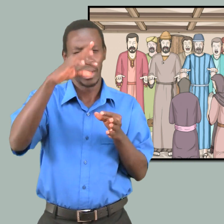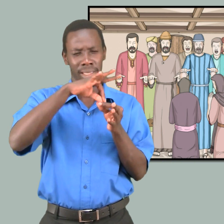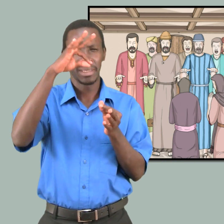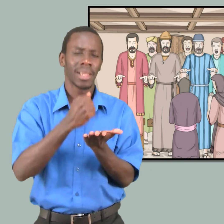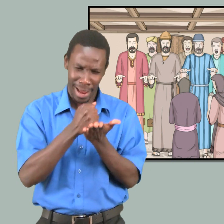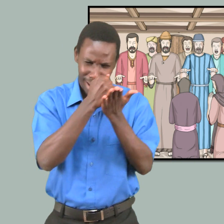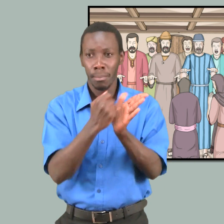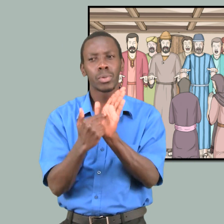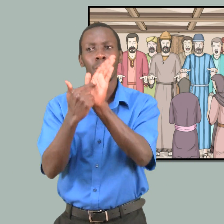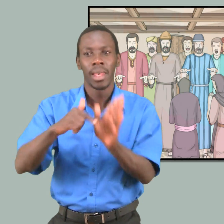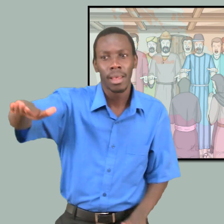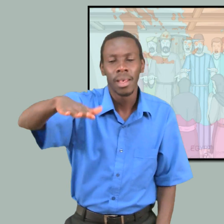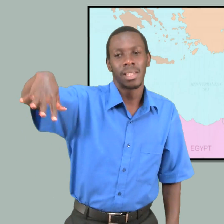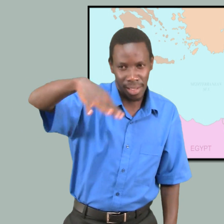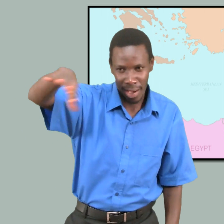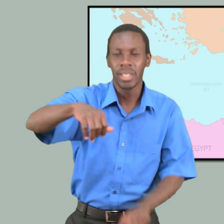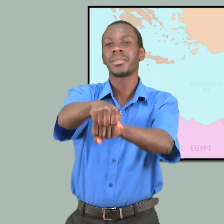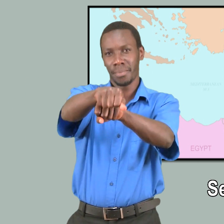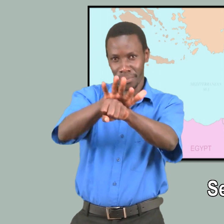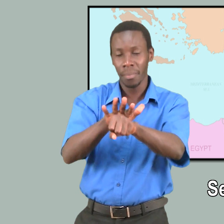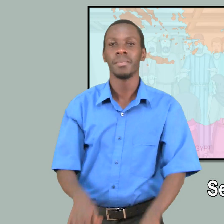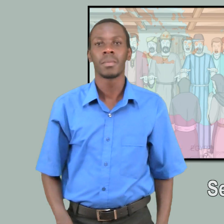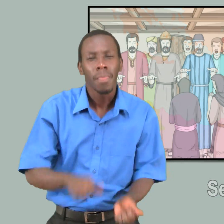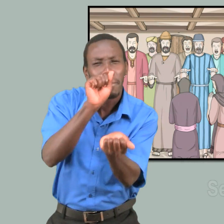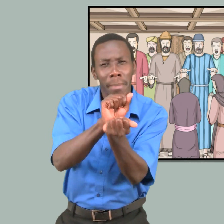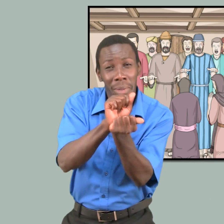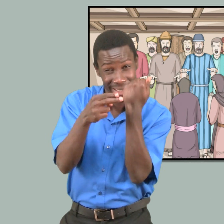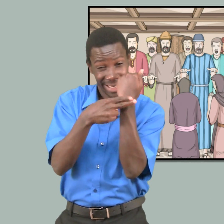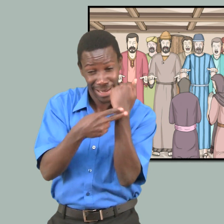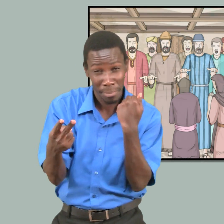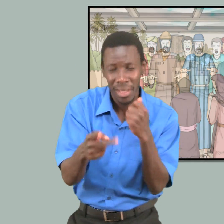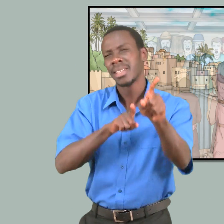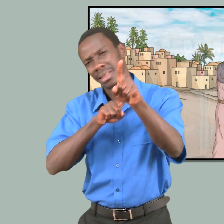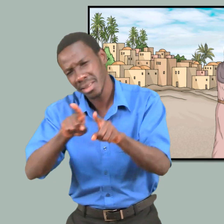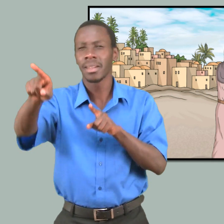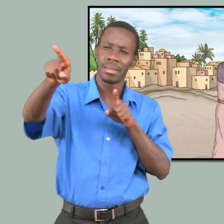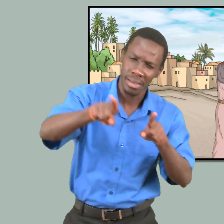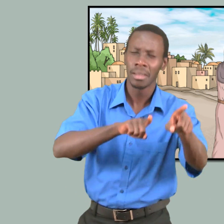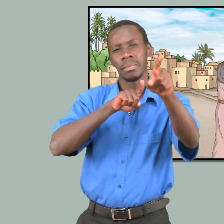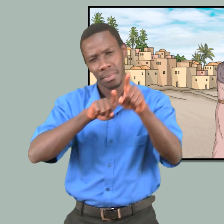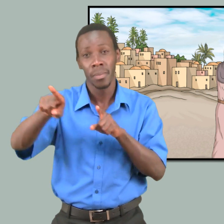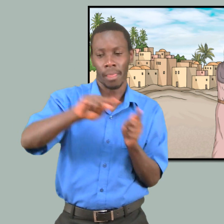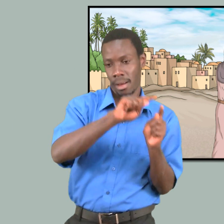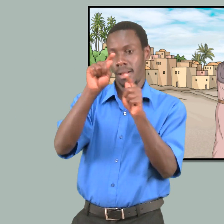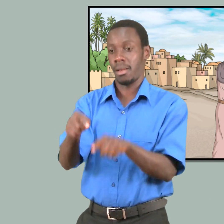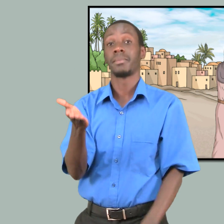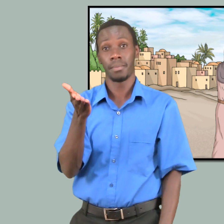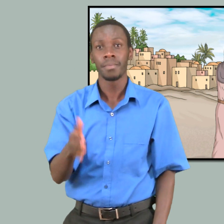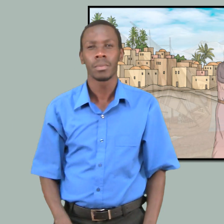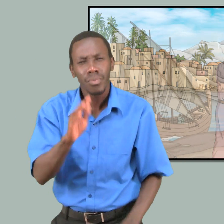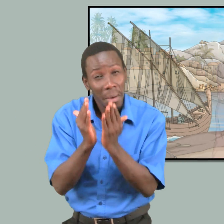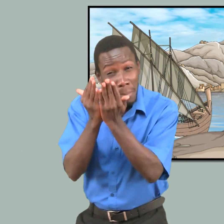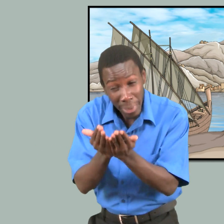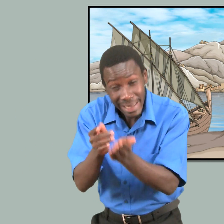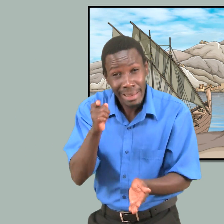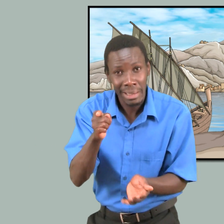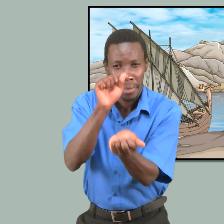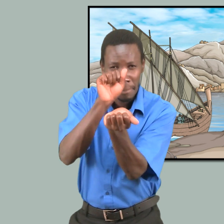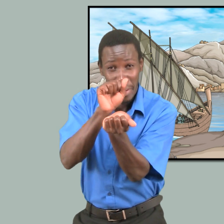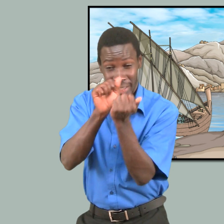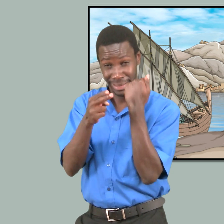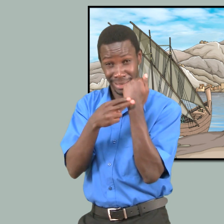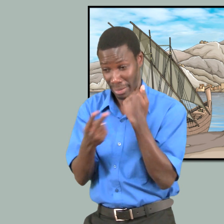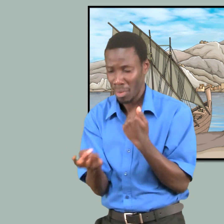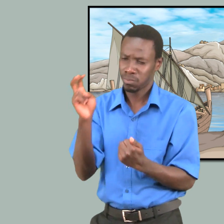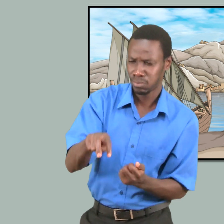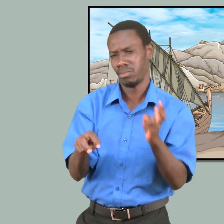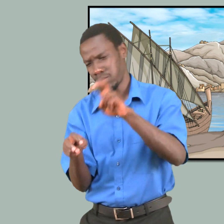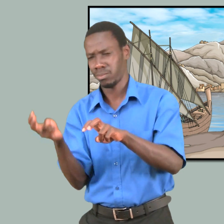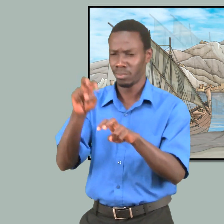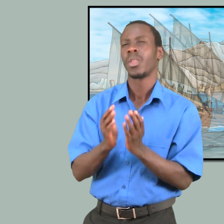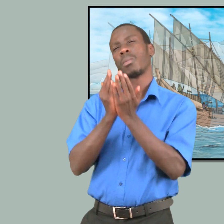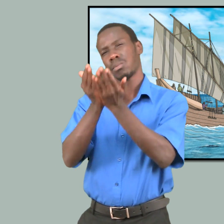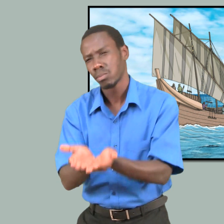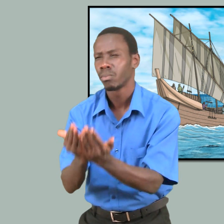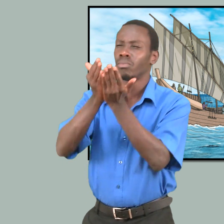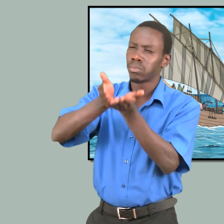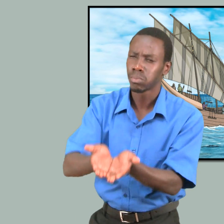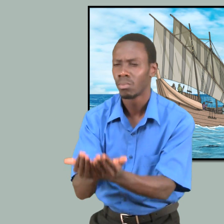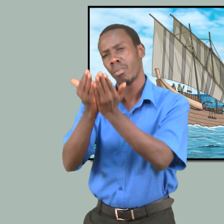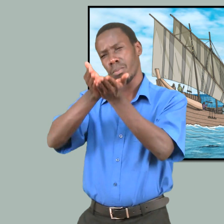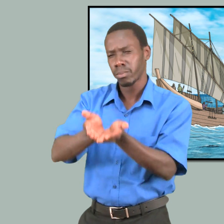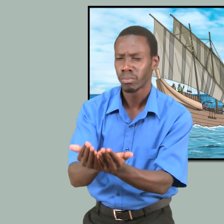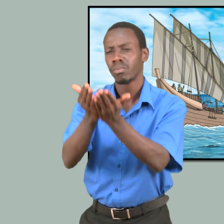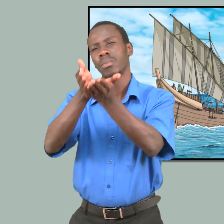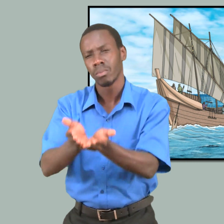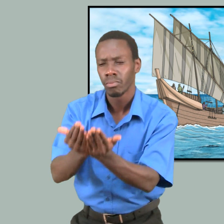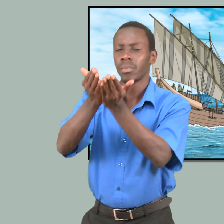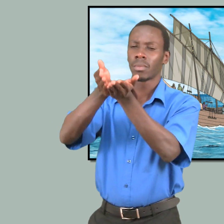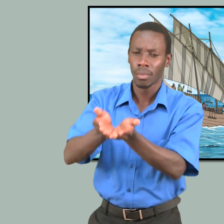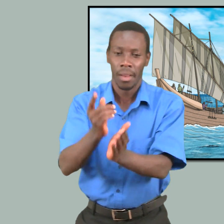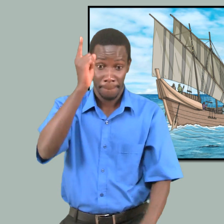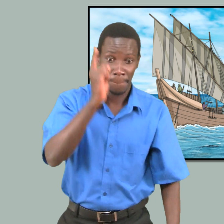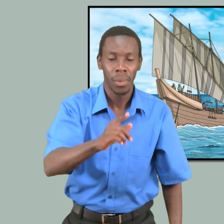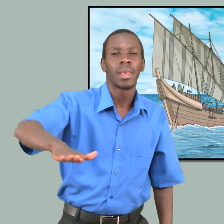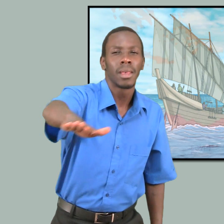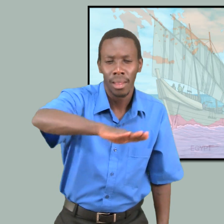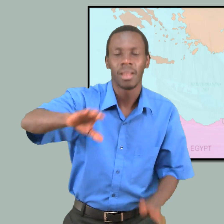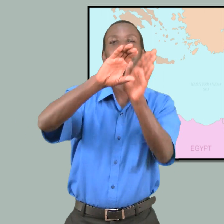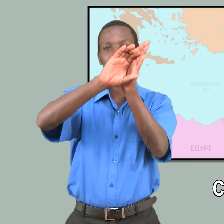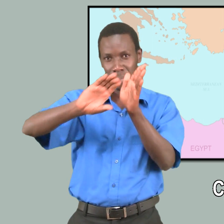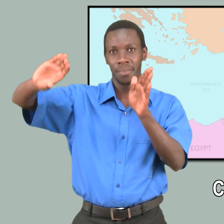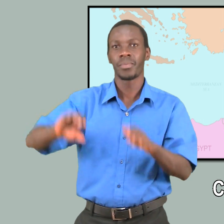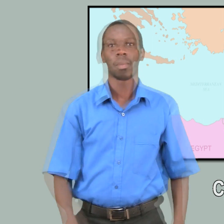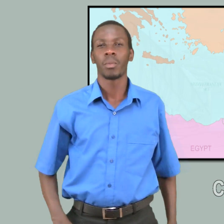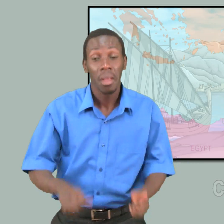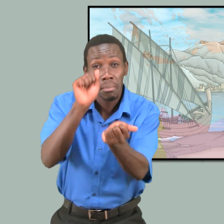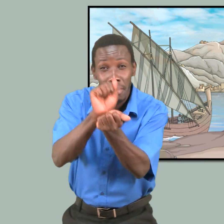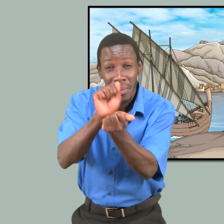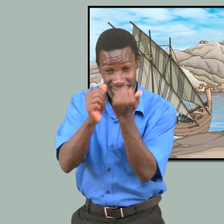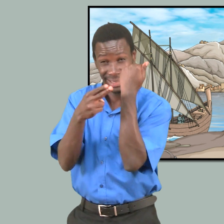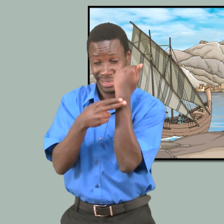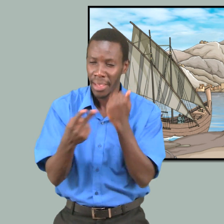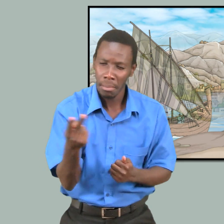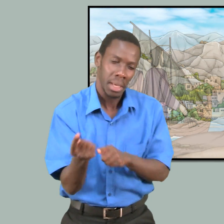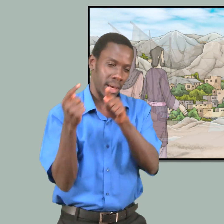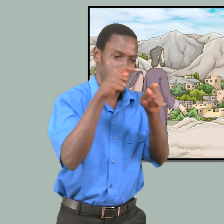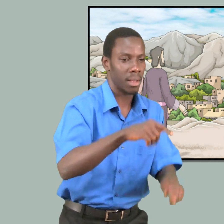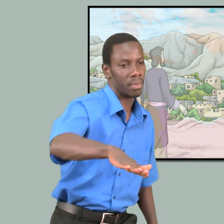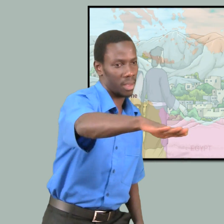So Barnabas and Saul, sent forth by the Holy Spirit, went down to Seleucia and sailed from there to Cyprus.